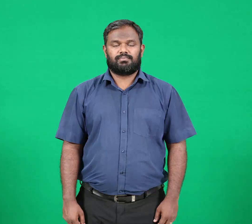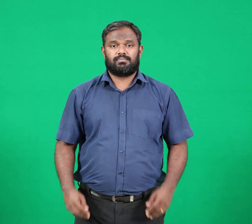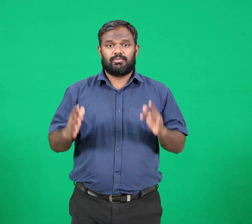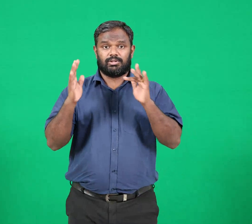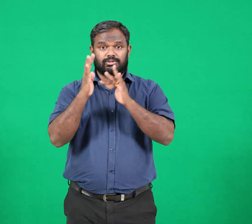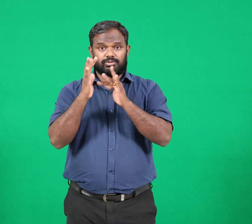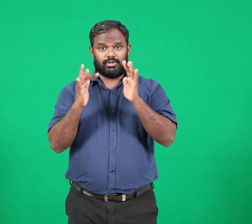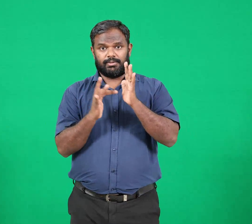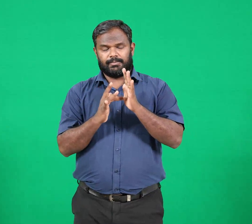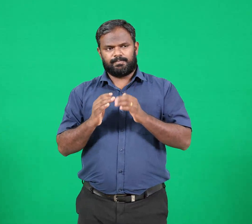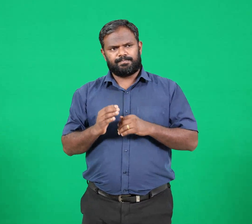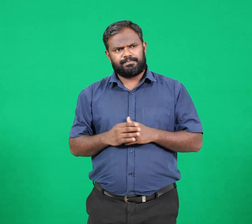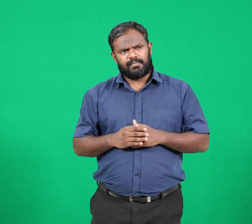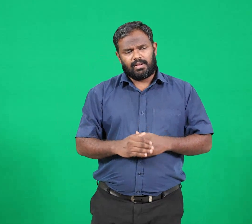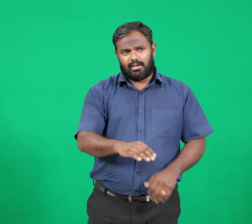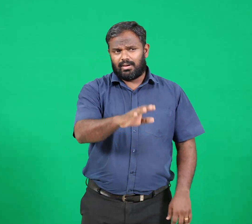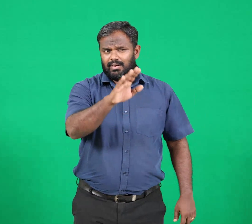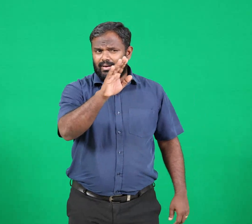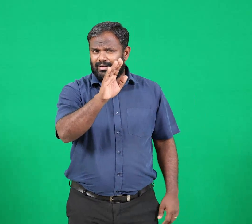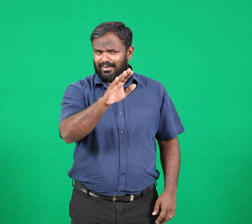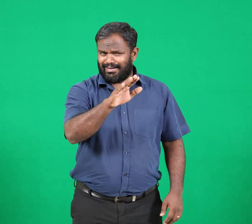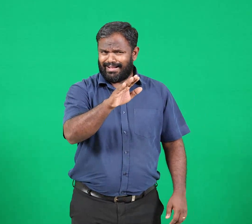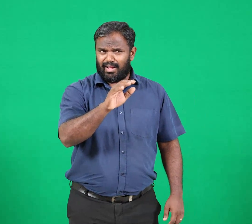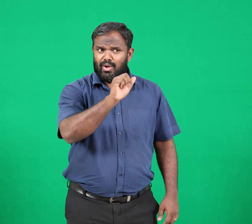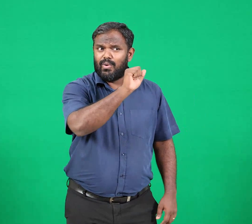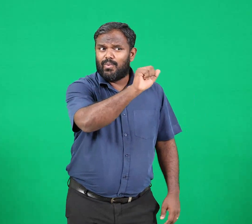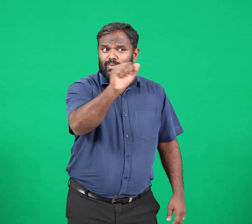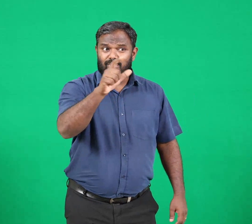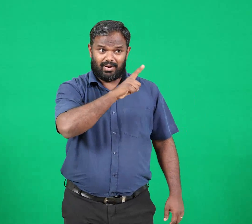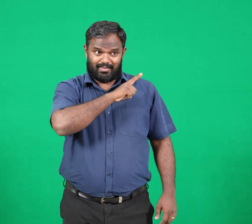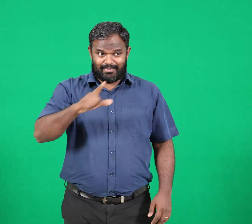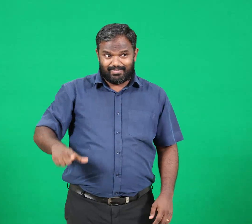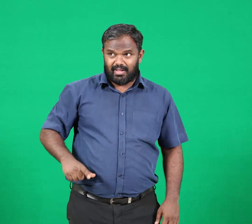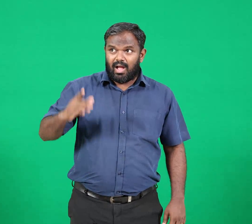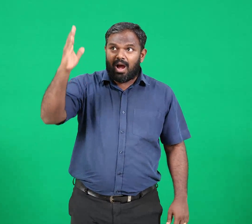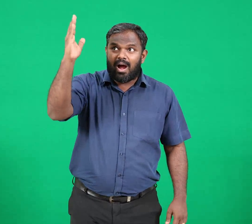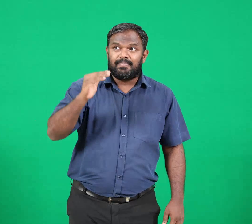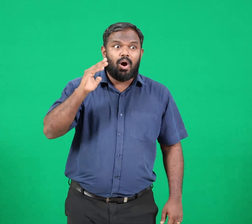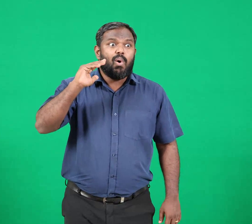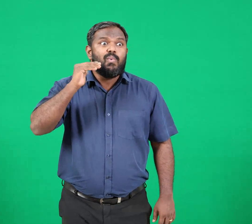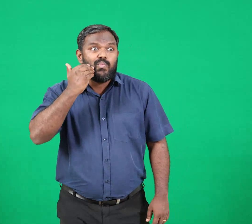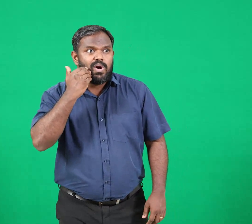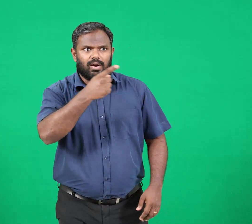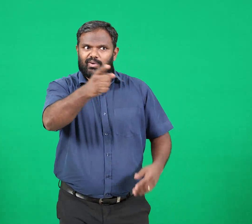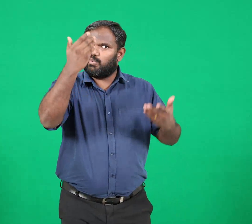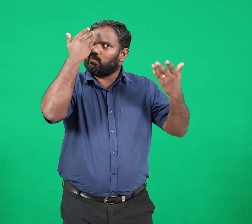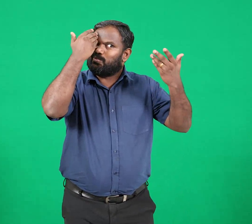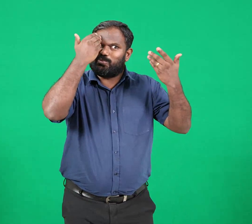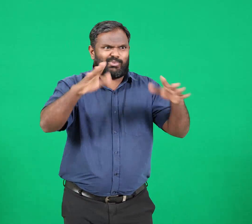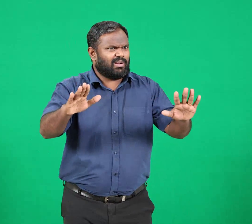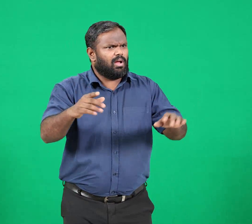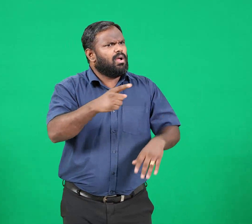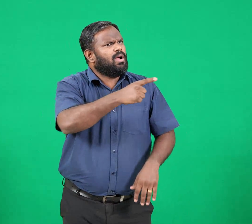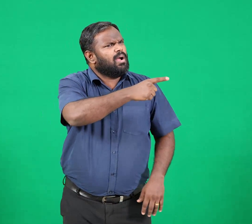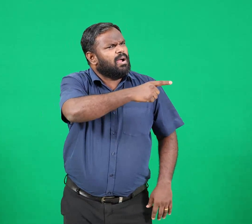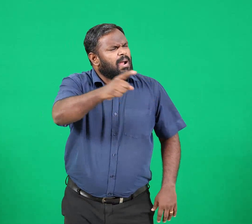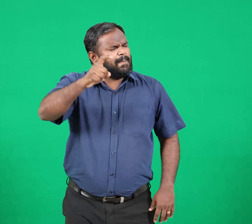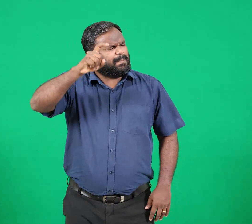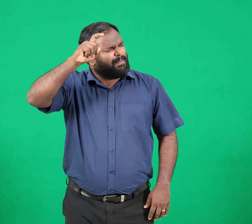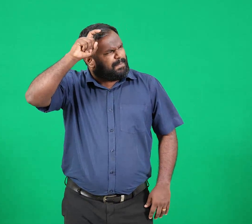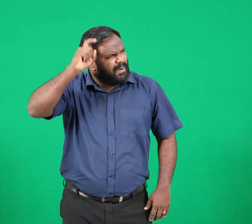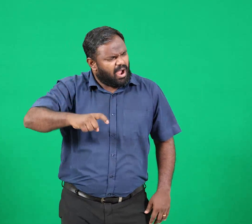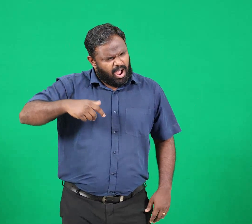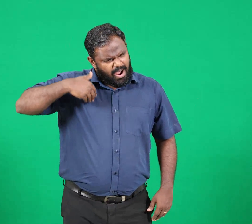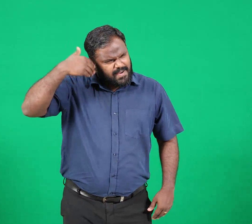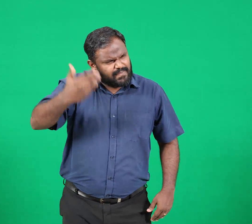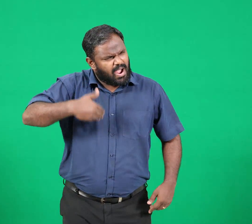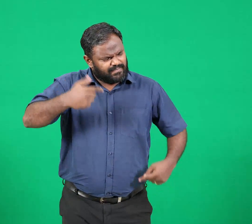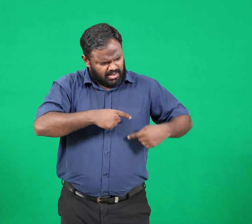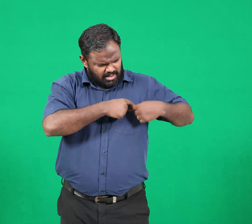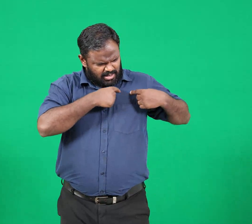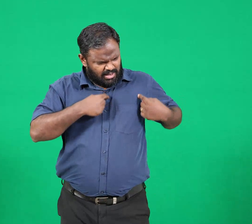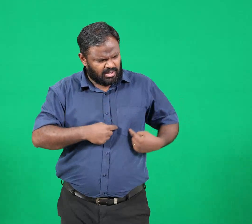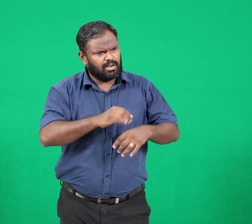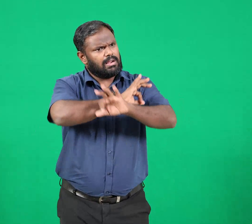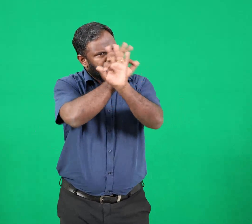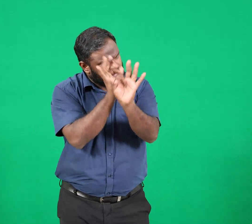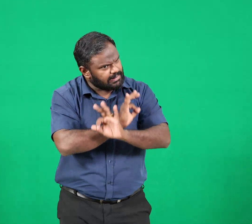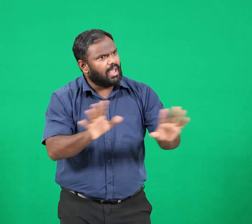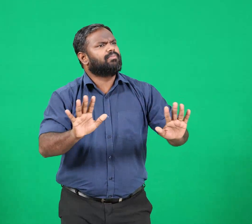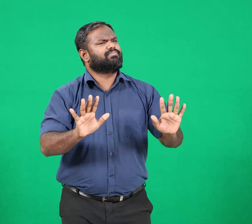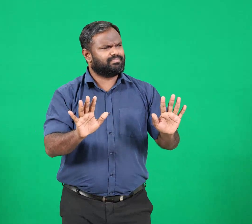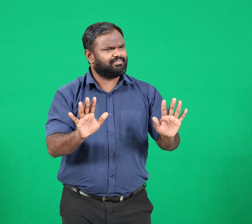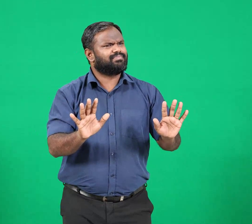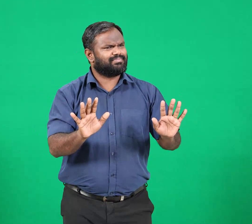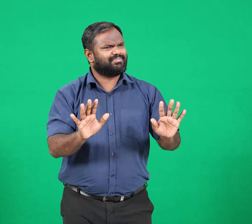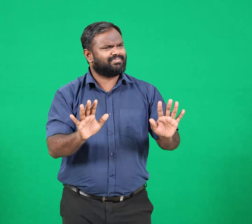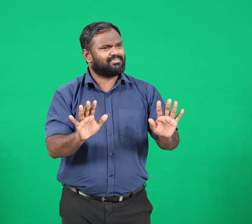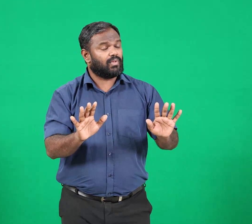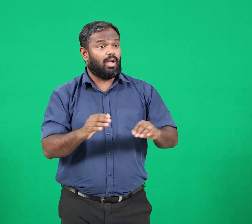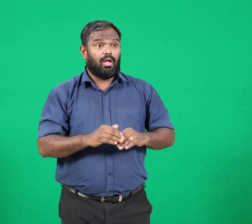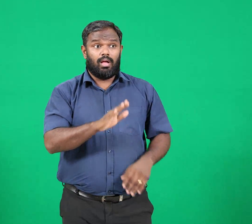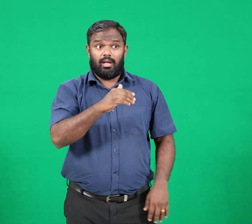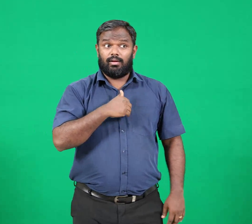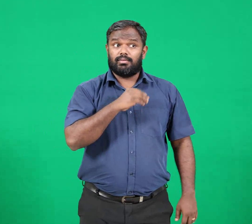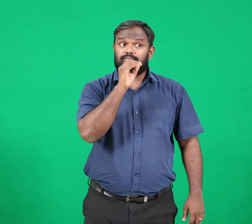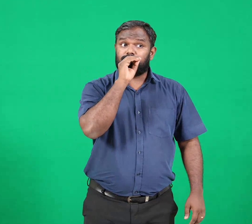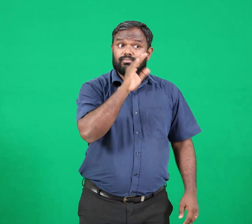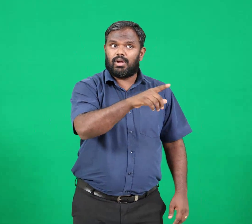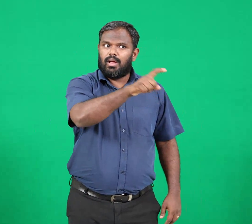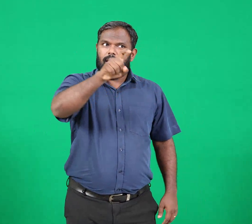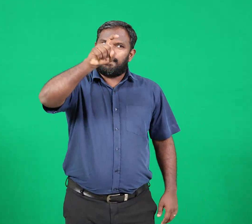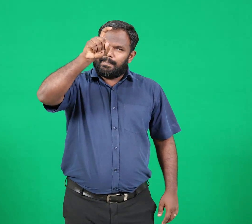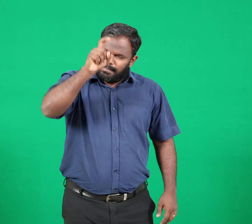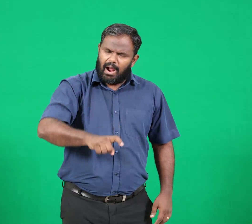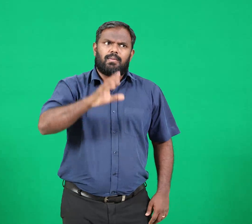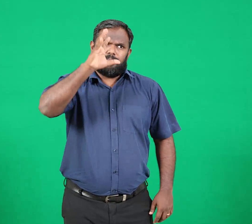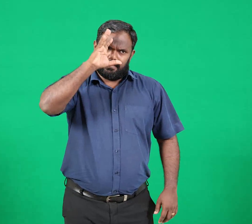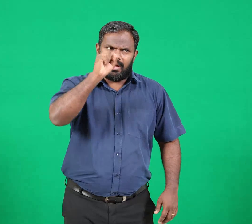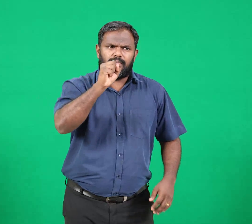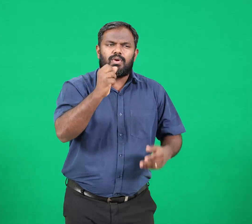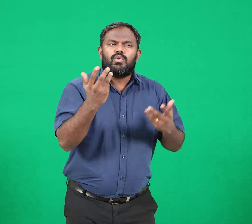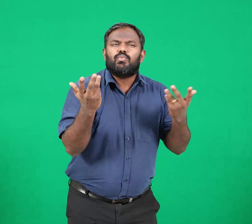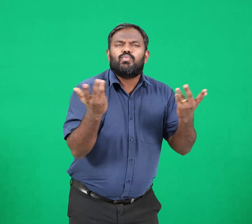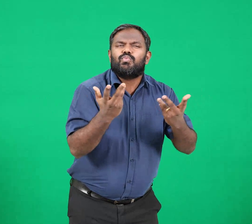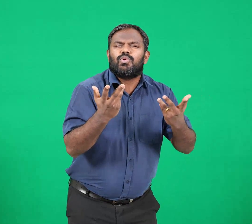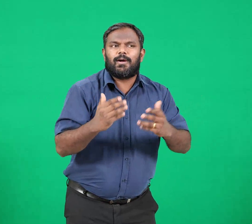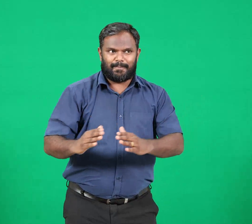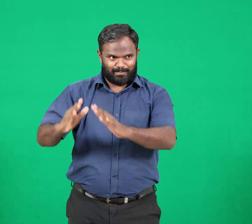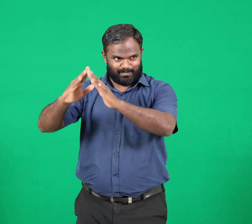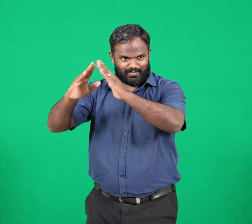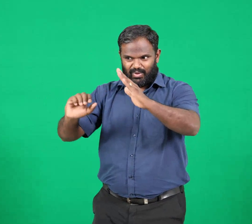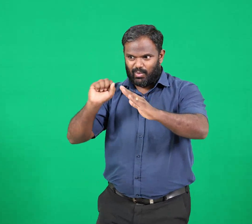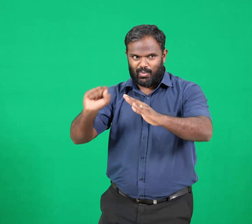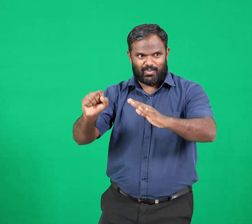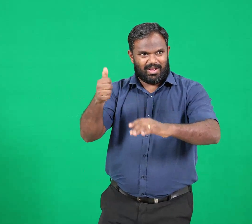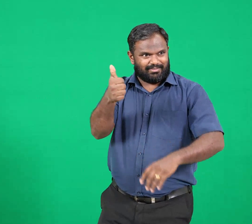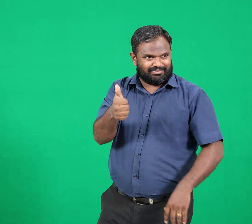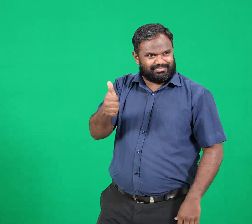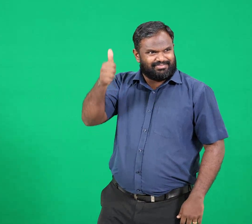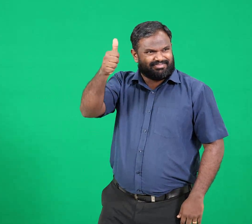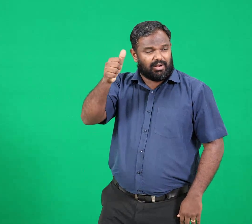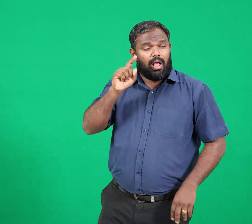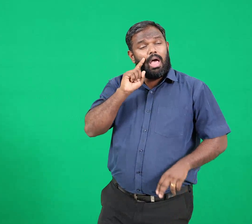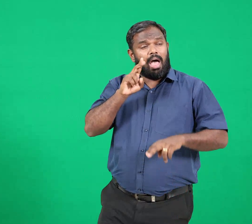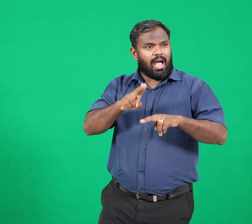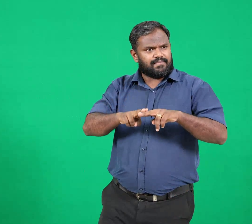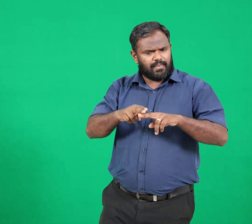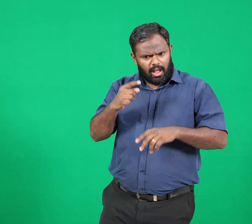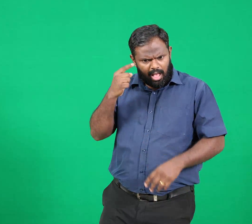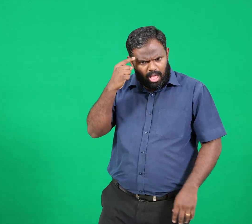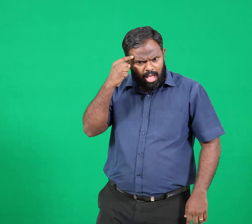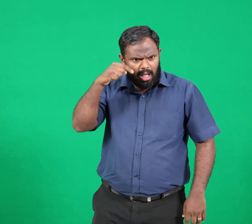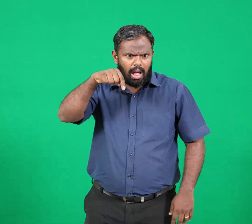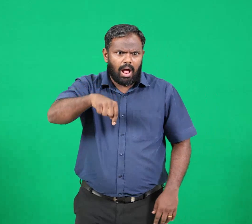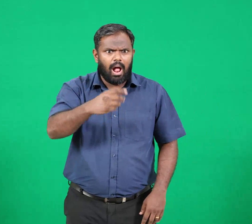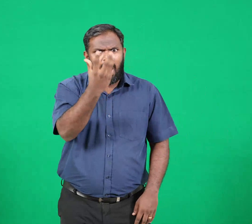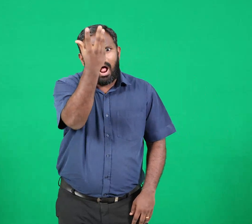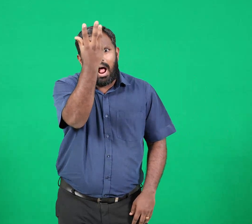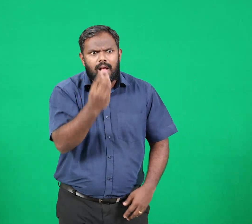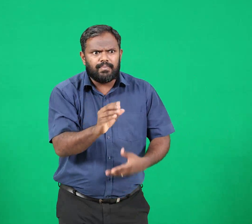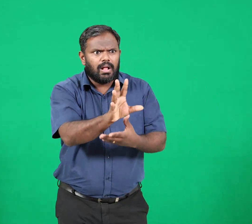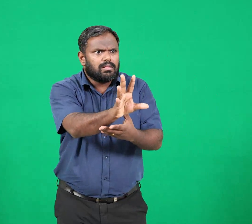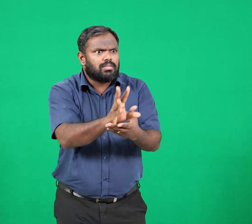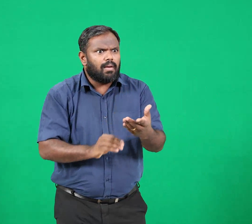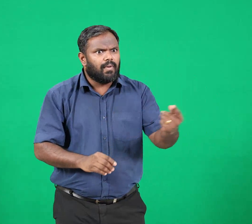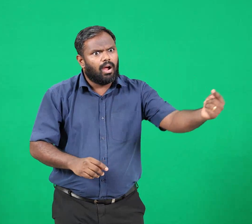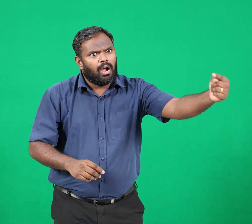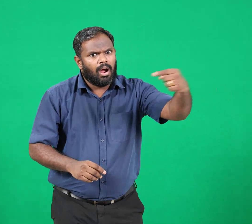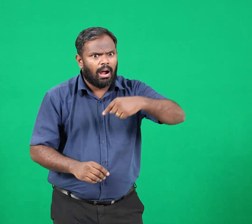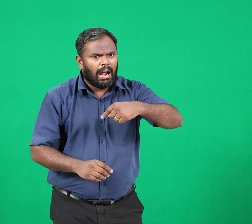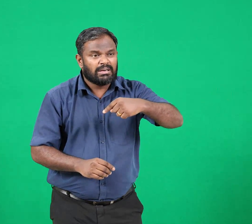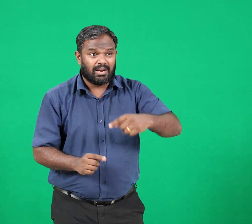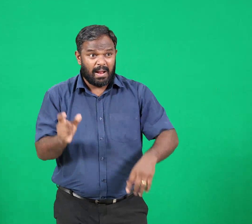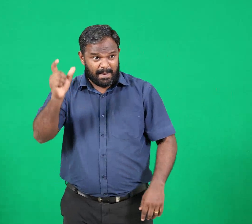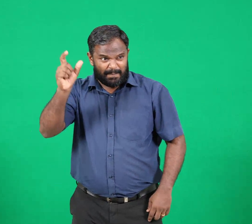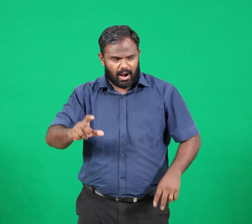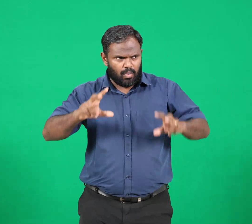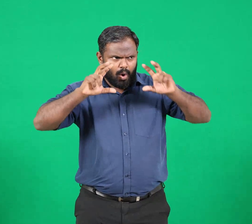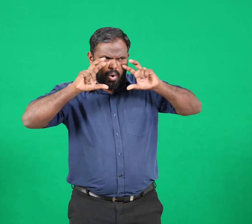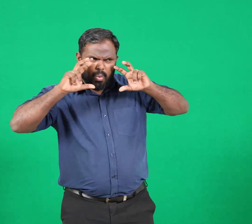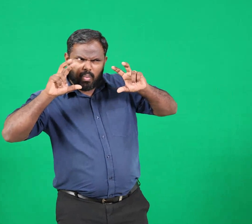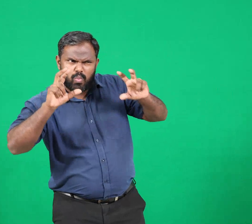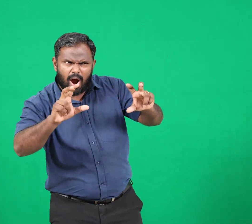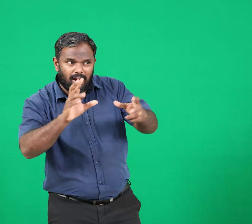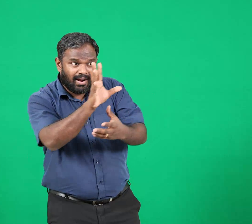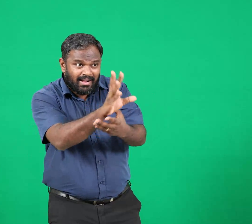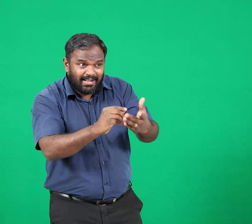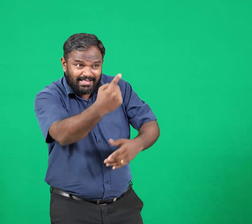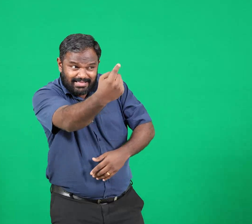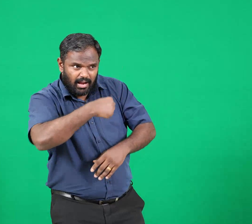Therefore keep watch, because you do not know the day on which your Lord will come. But understand this: If the homeowner had known in which watch of the night the thief was coming, he would have kept watch and would not have let his house be broken into.